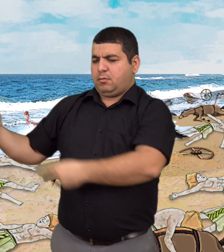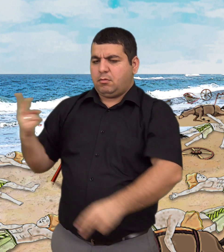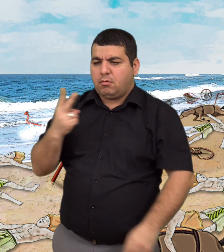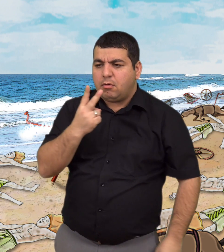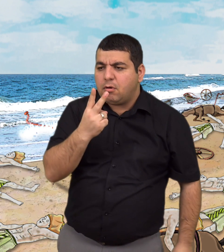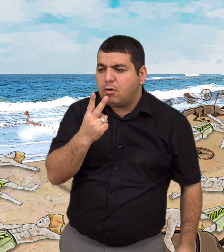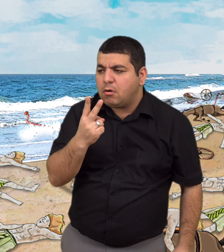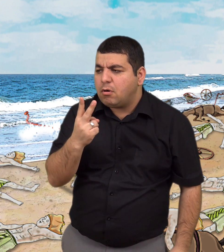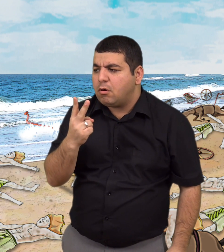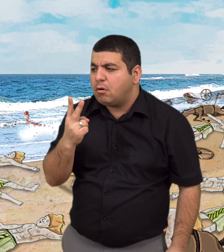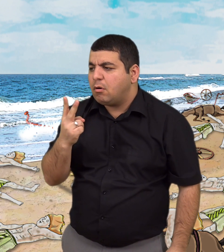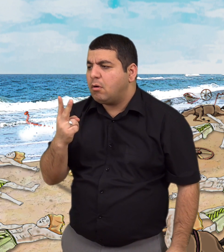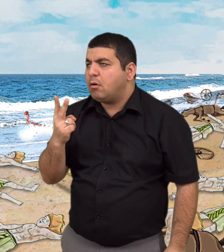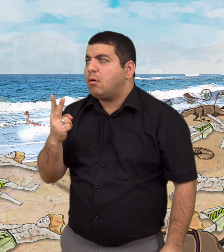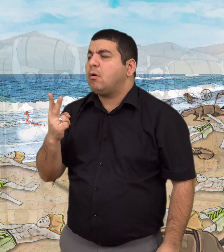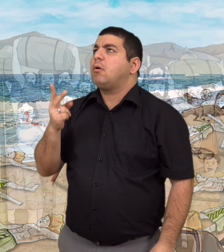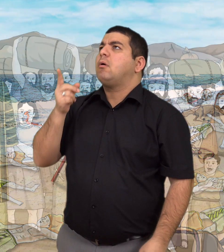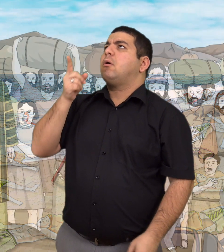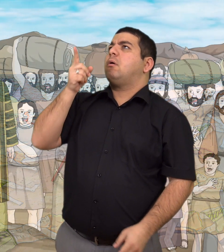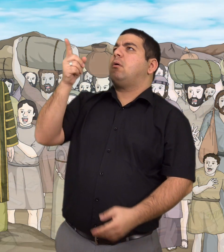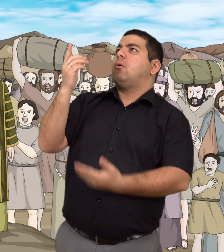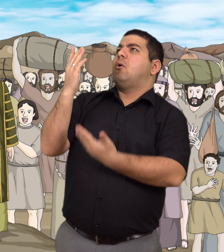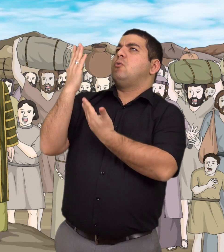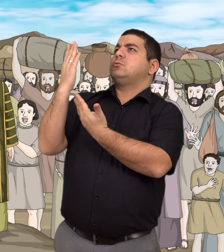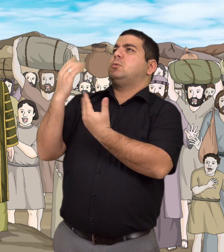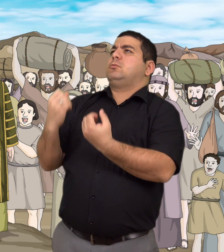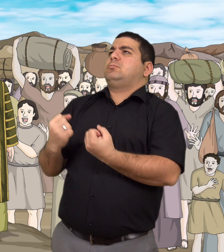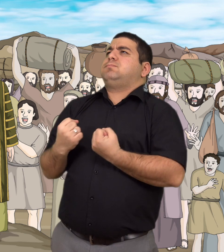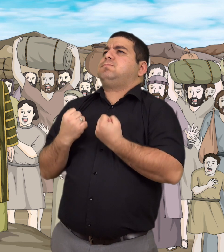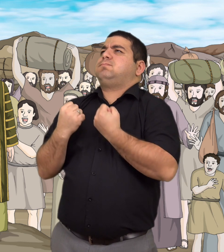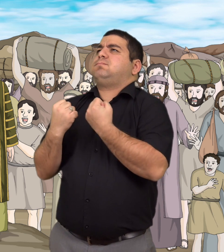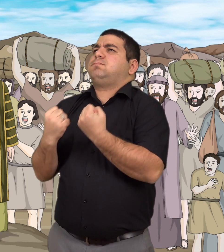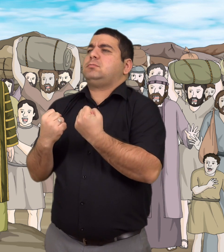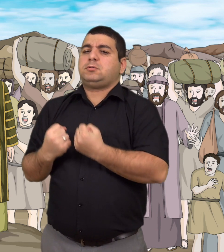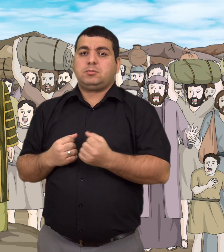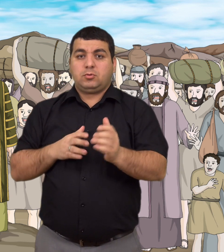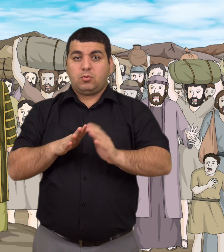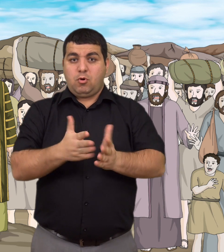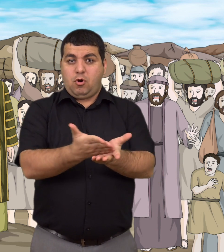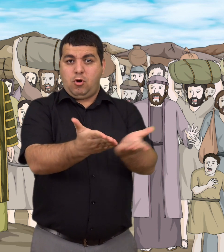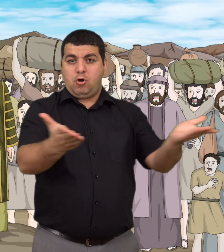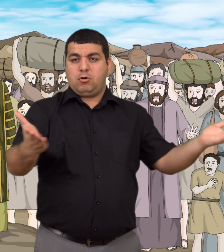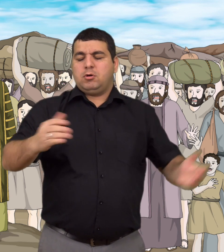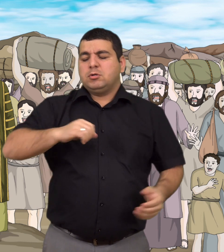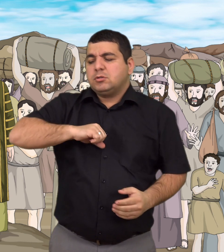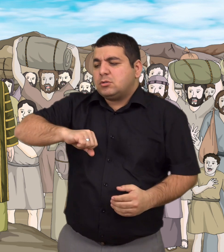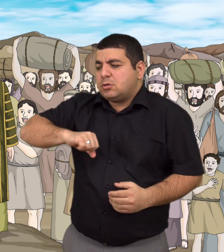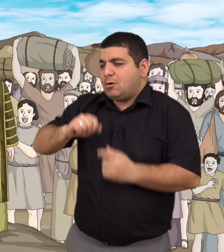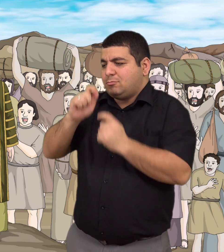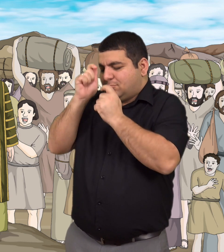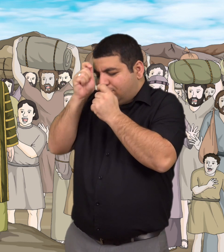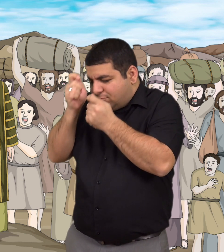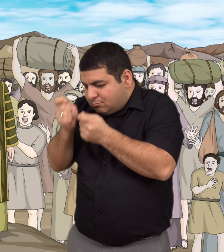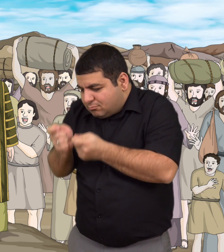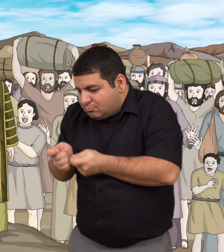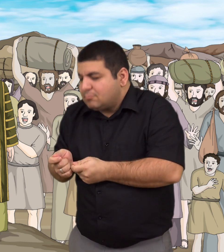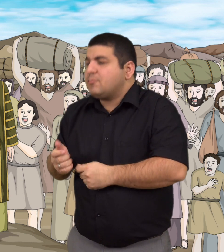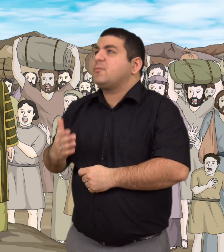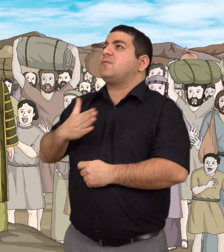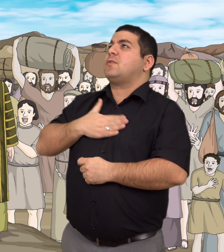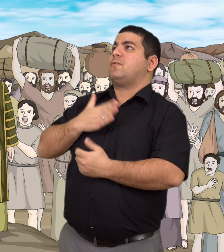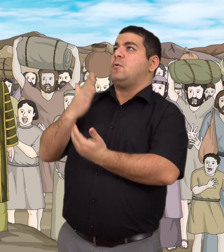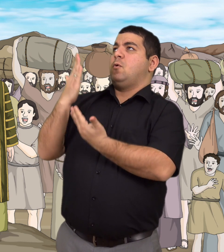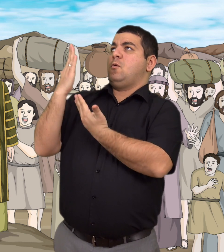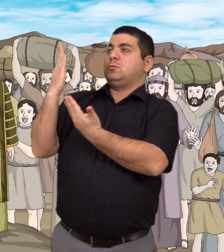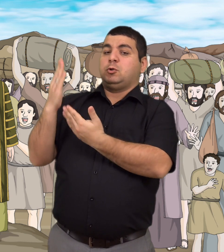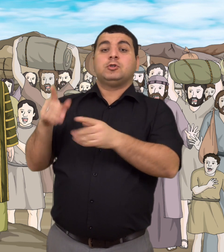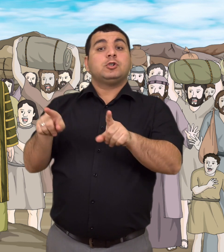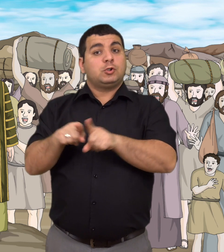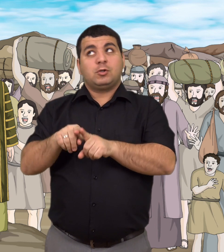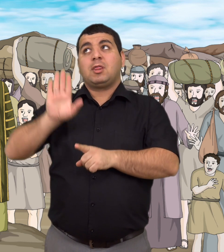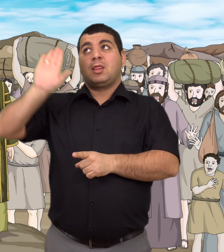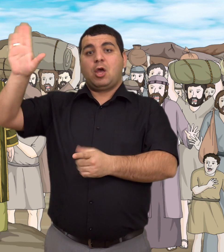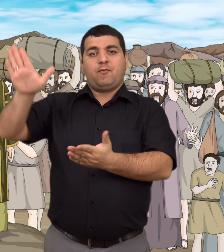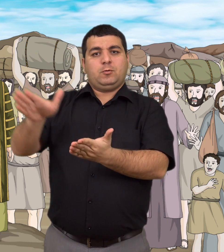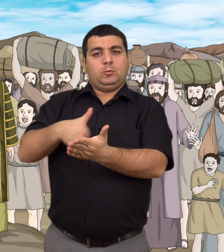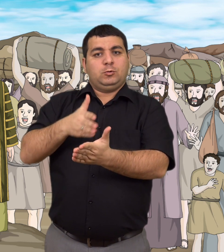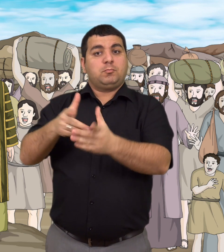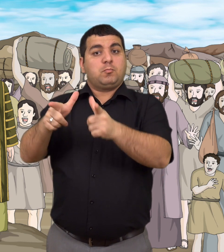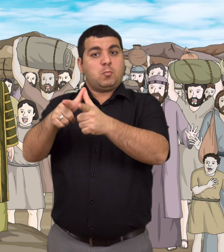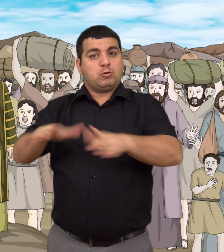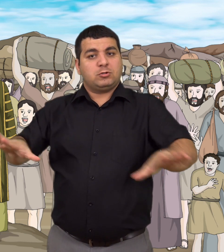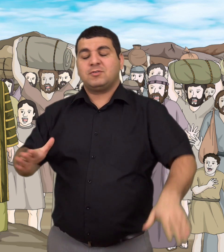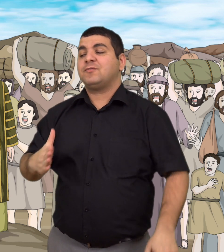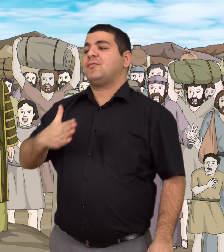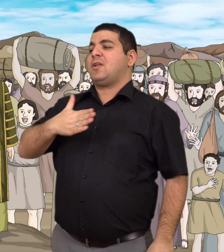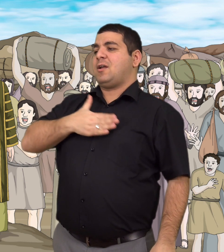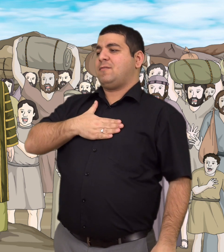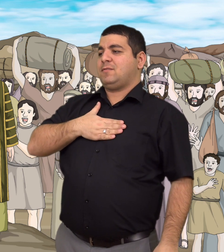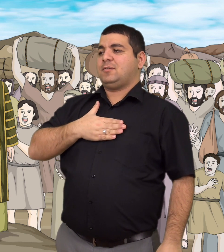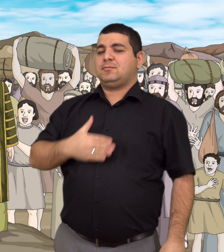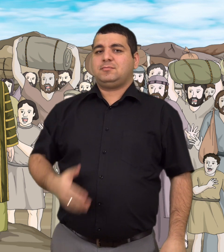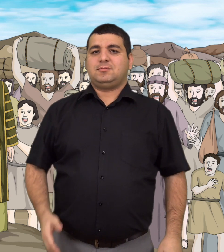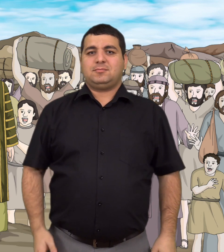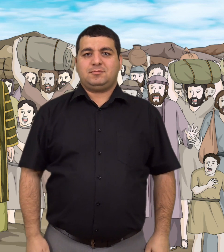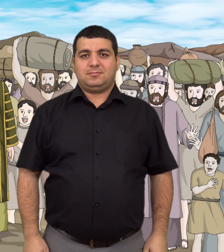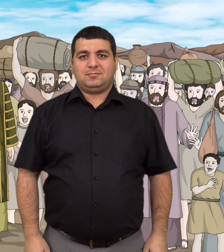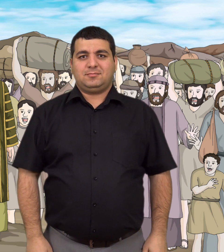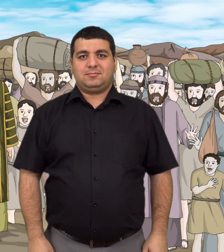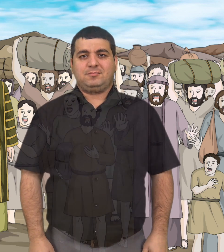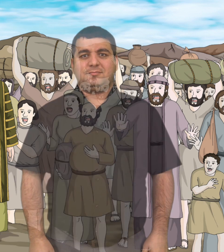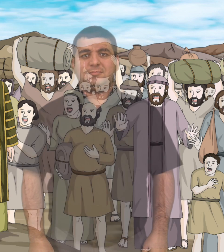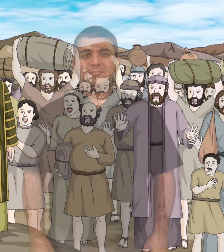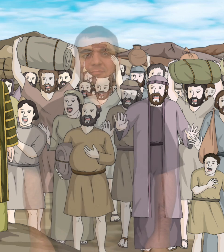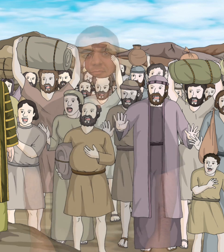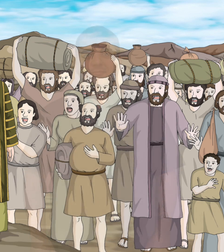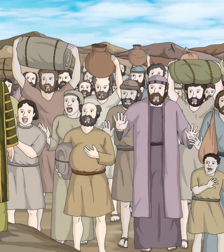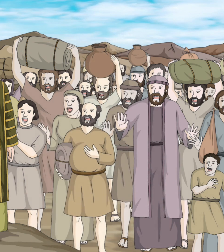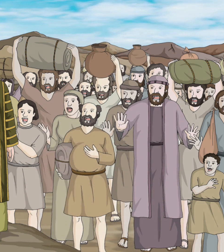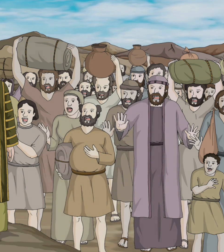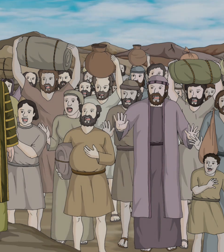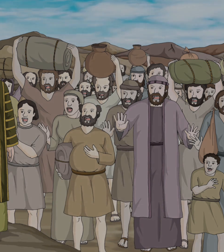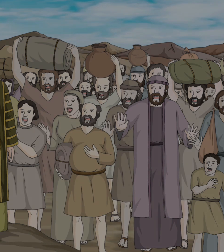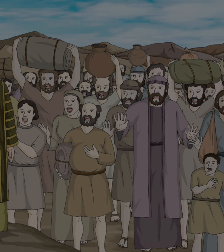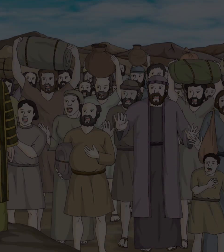When Israel saw the great power that the LORD had exercised over the Egyptians, the people feared the LORD and believed in Him and in His servant Moses.